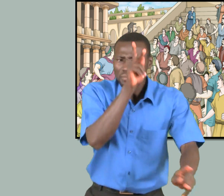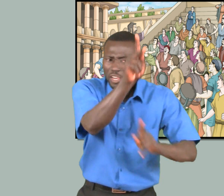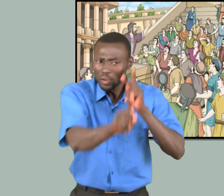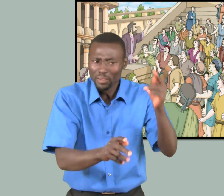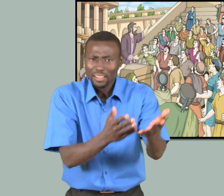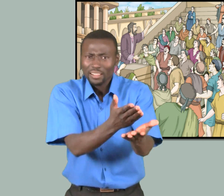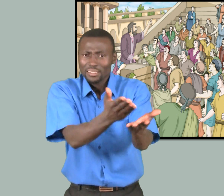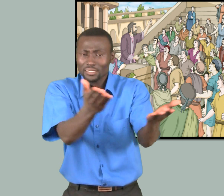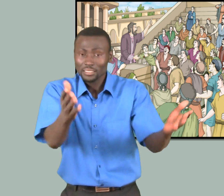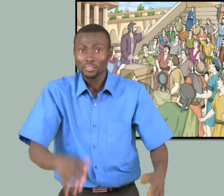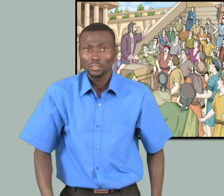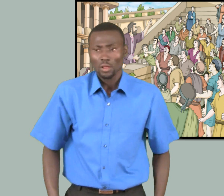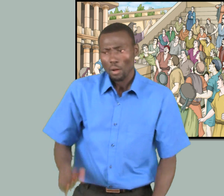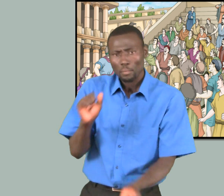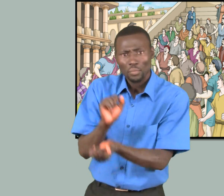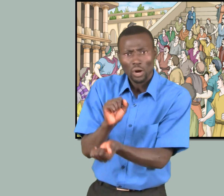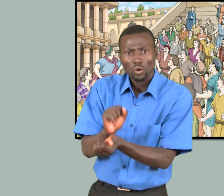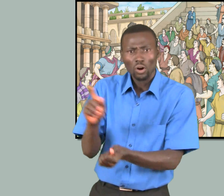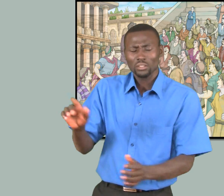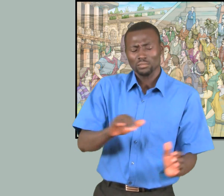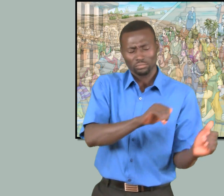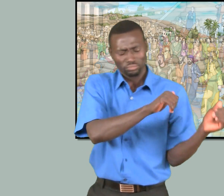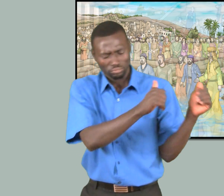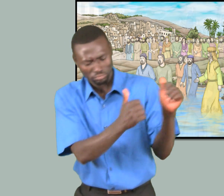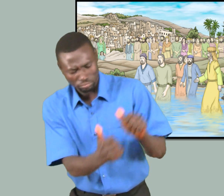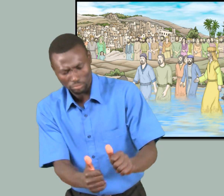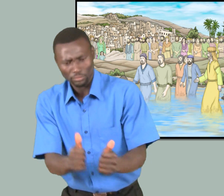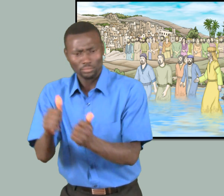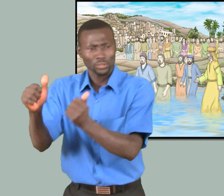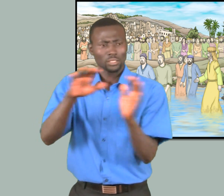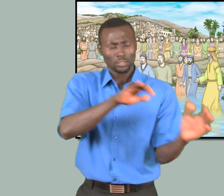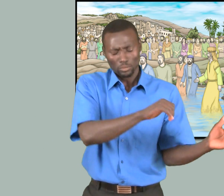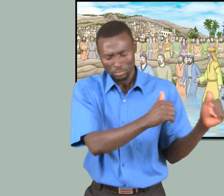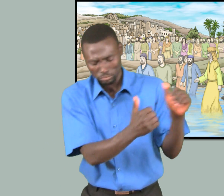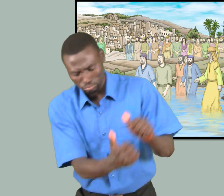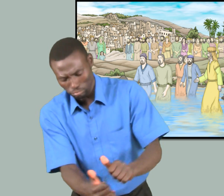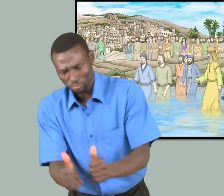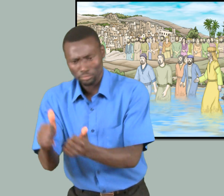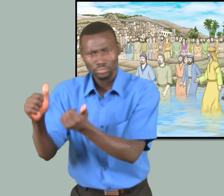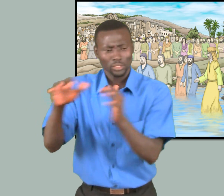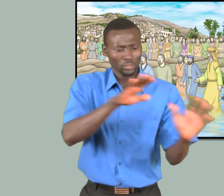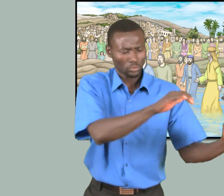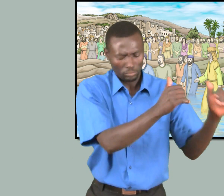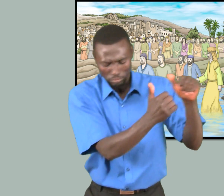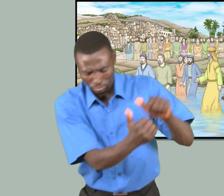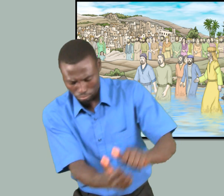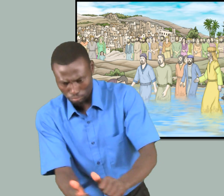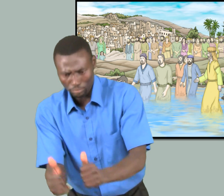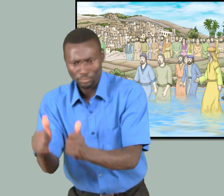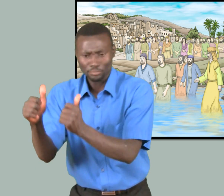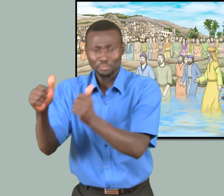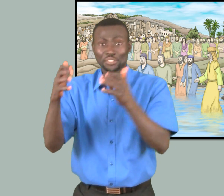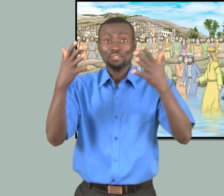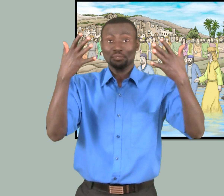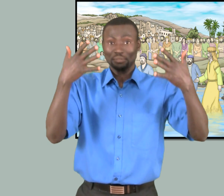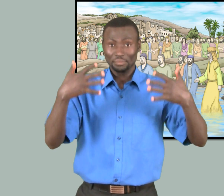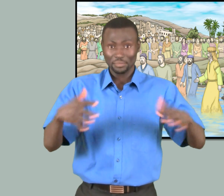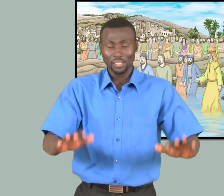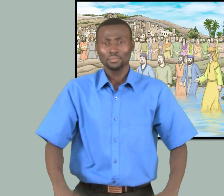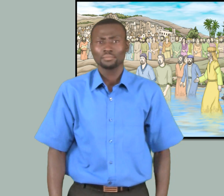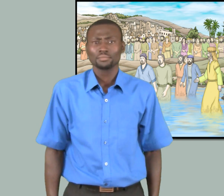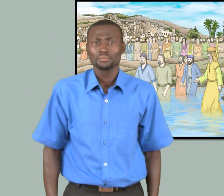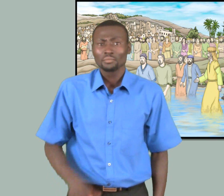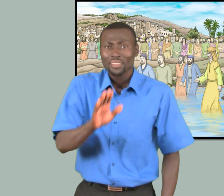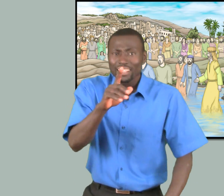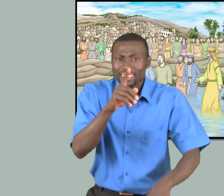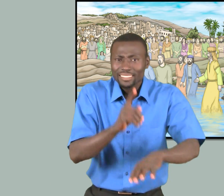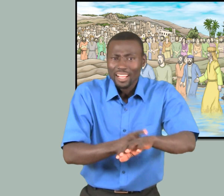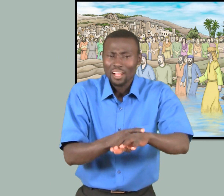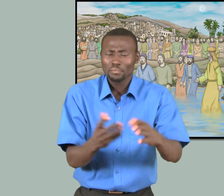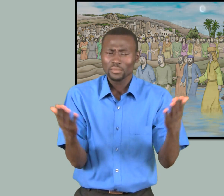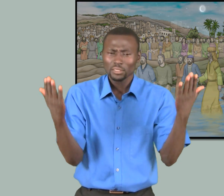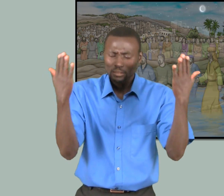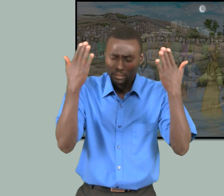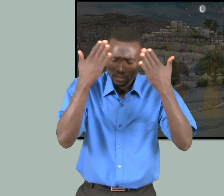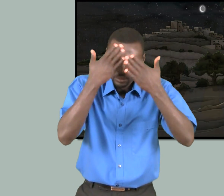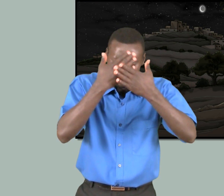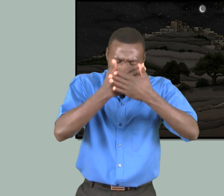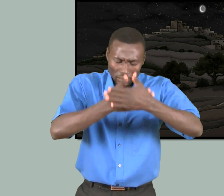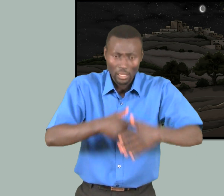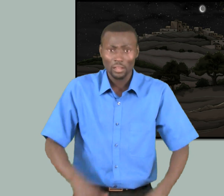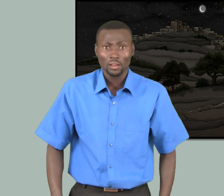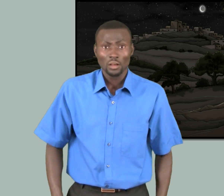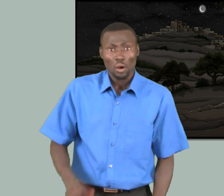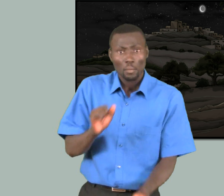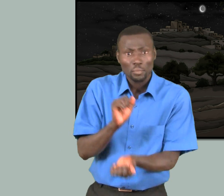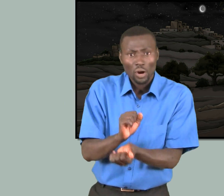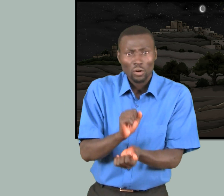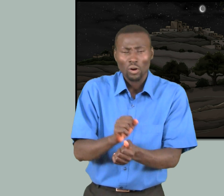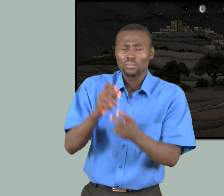And many of the Corinthians who heard the message believed and were baptized.